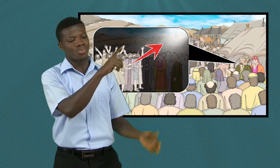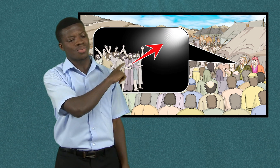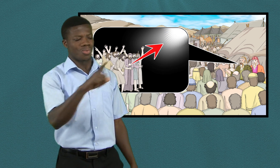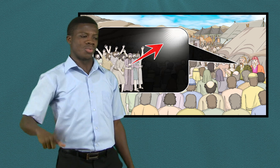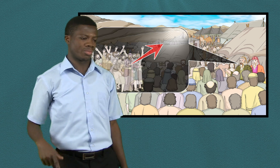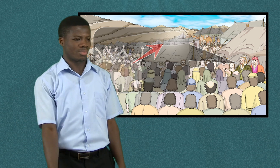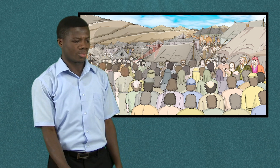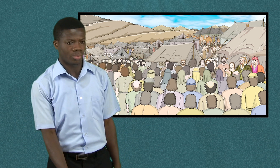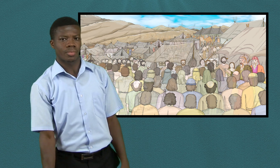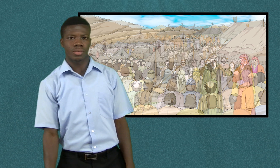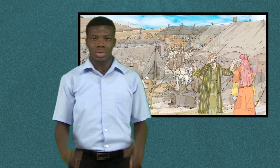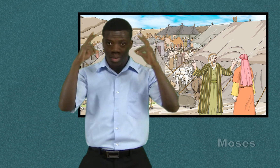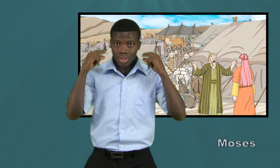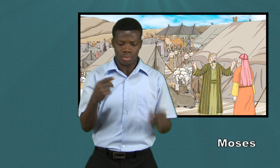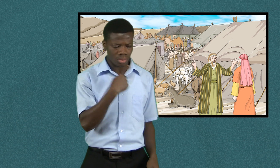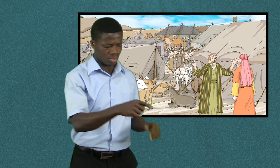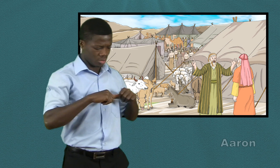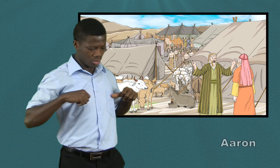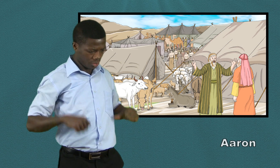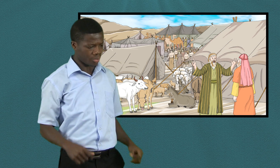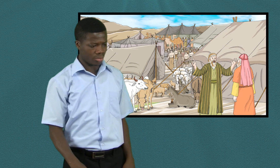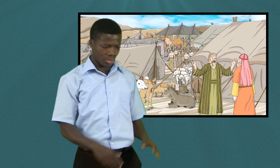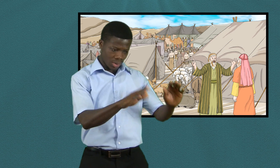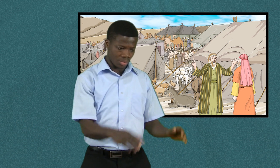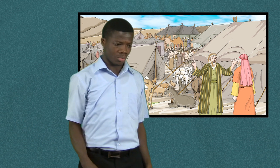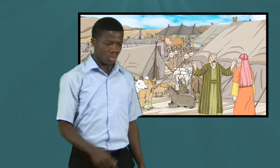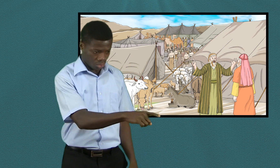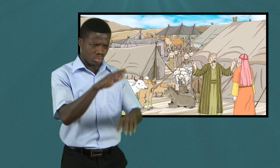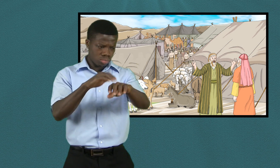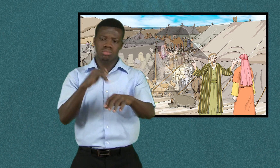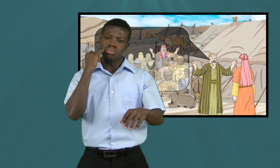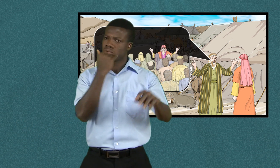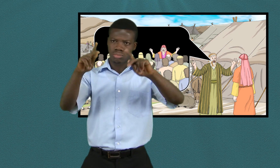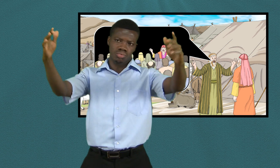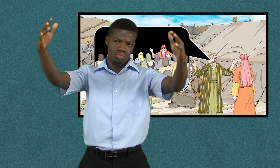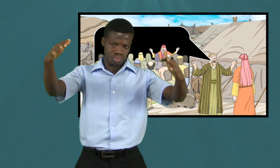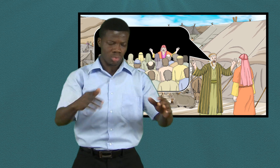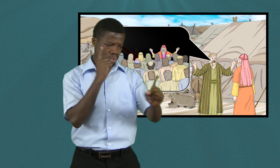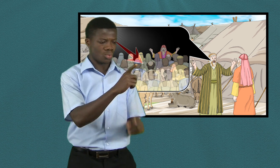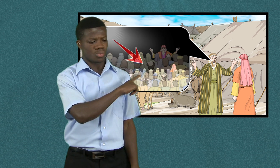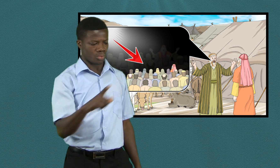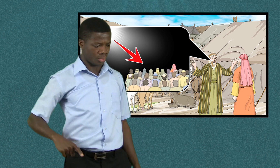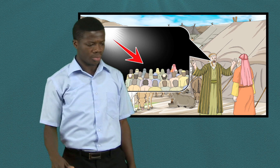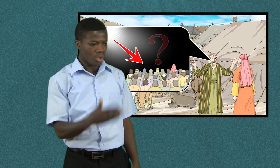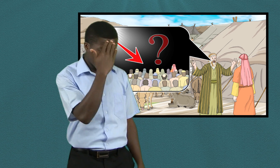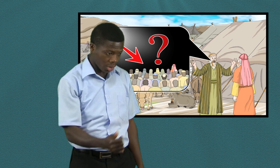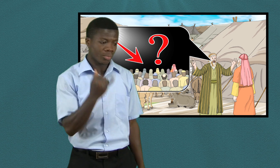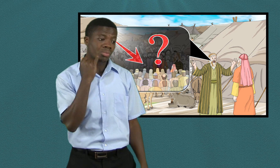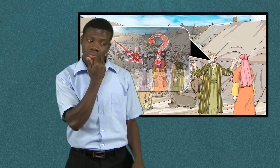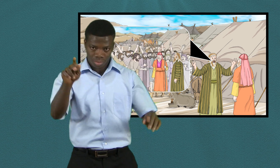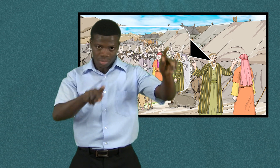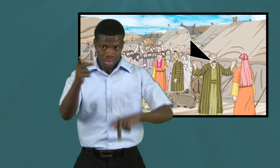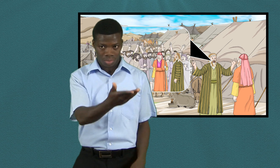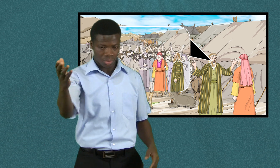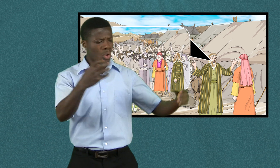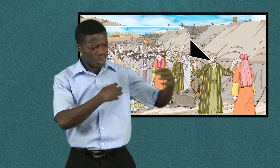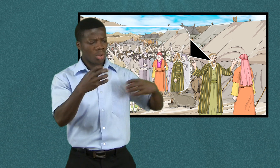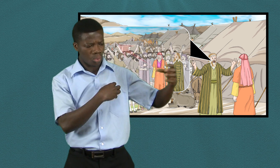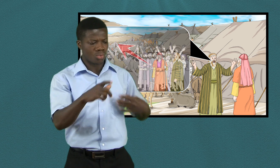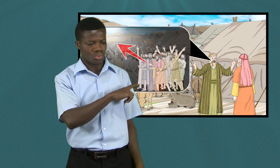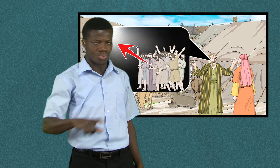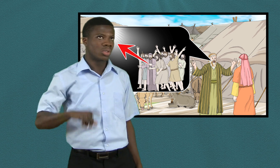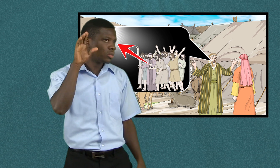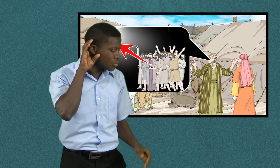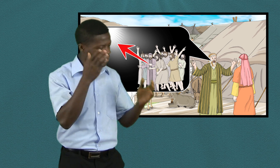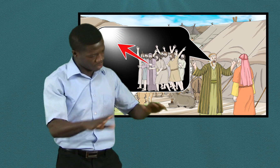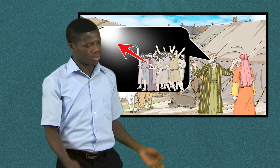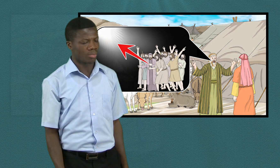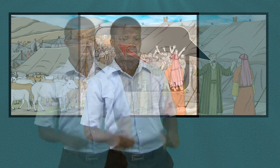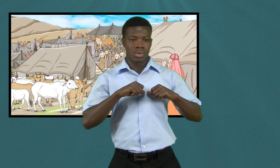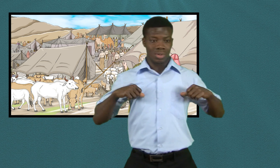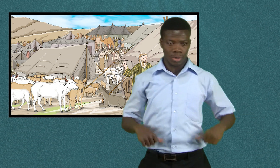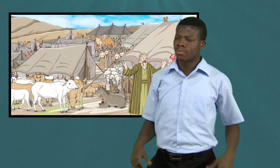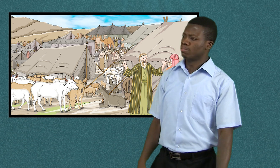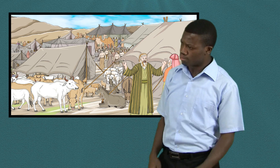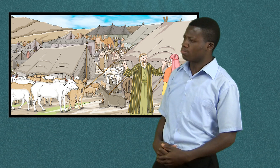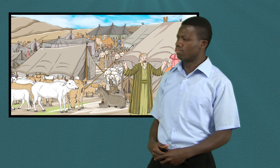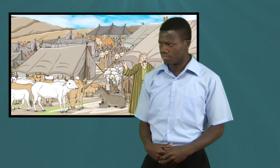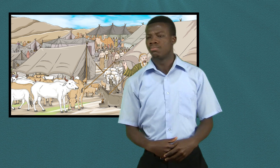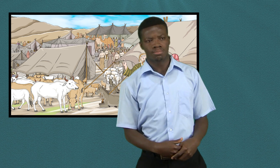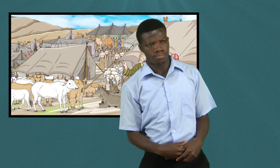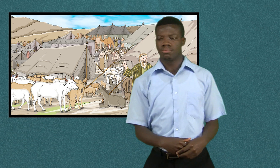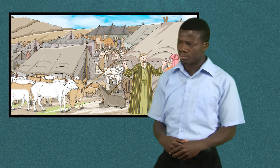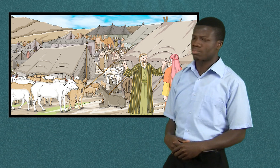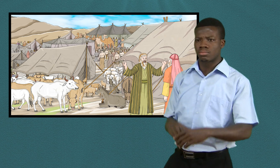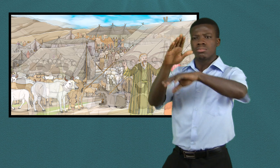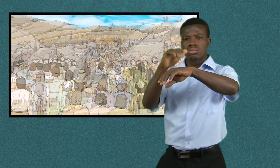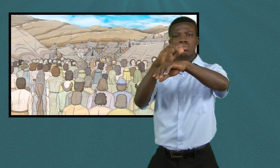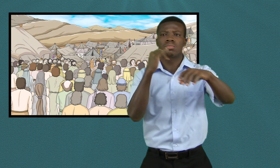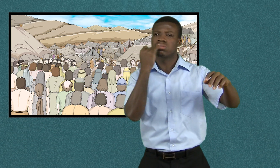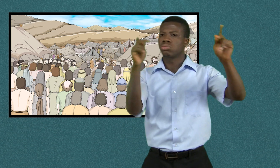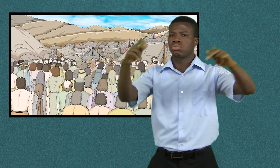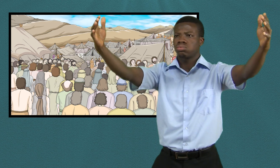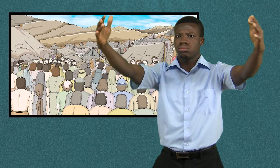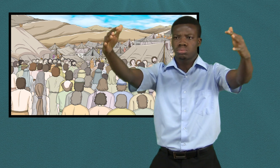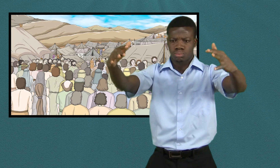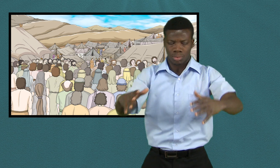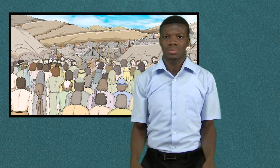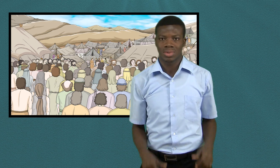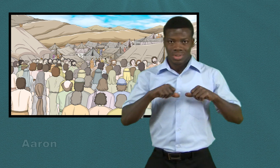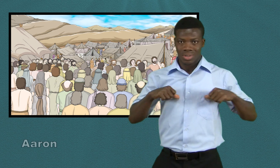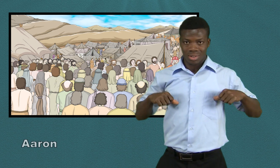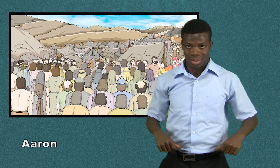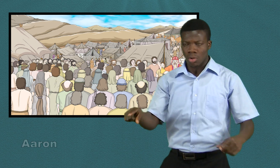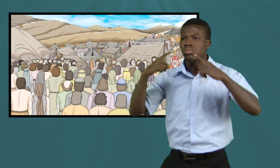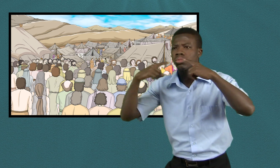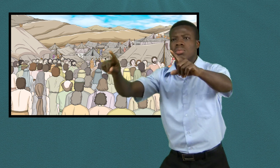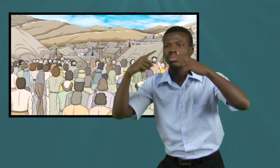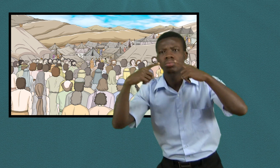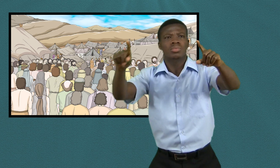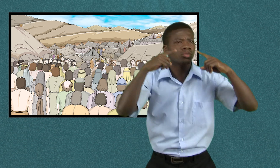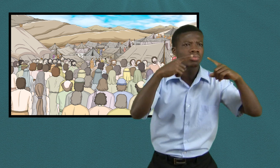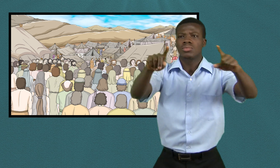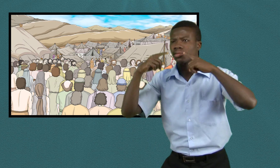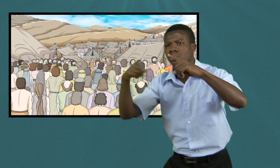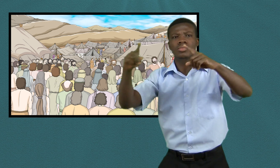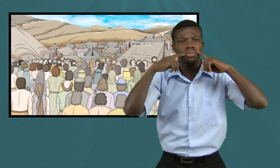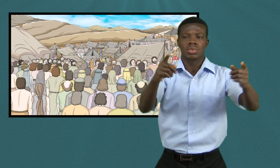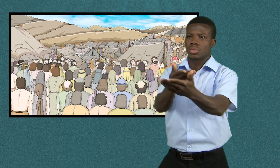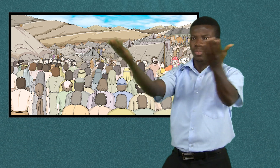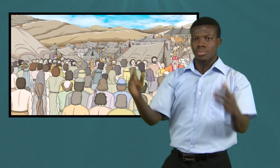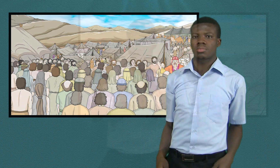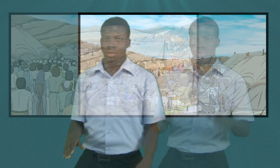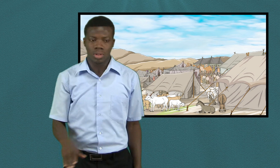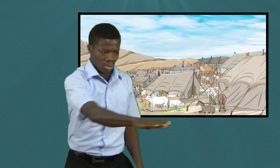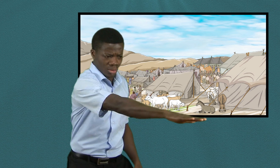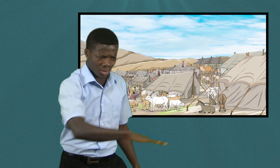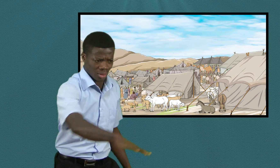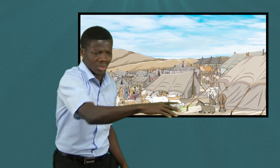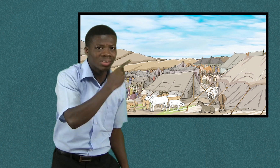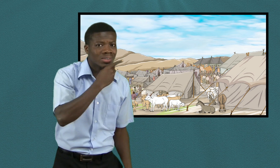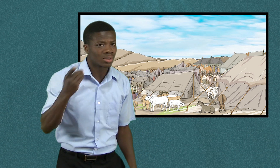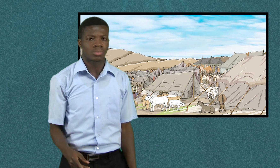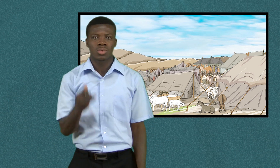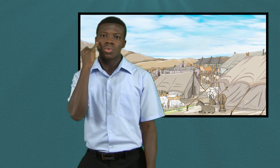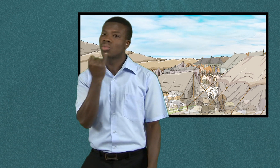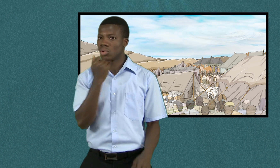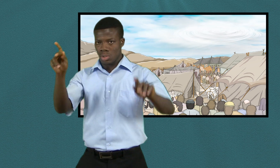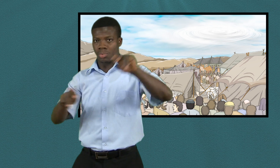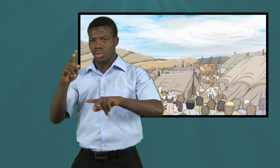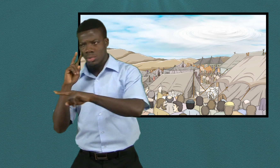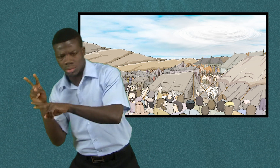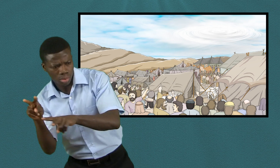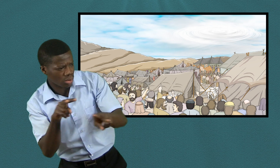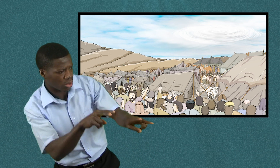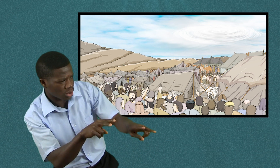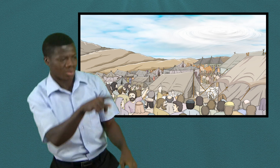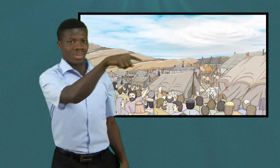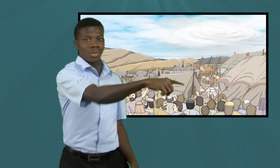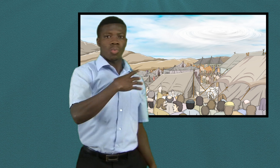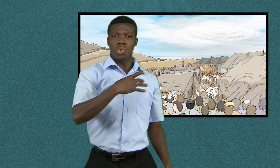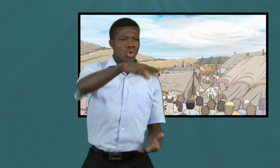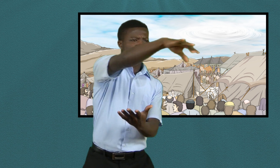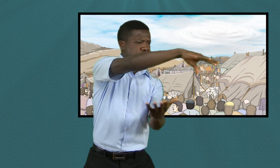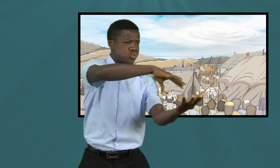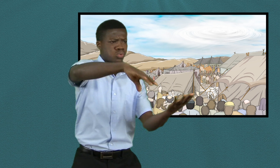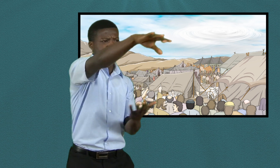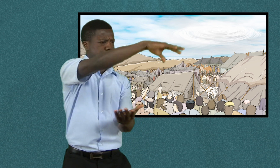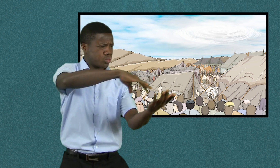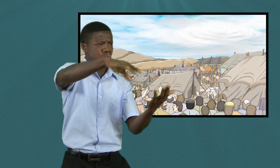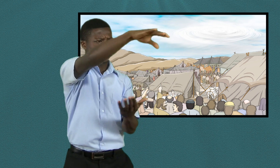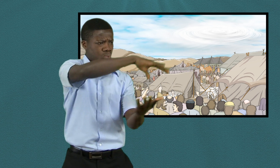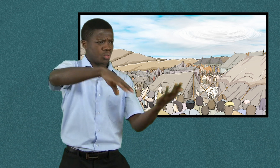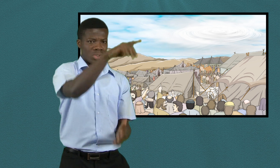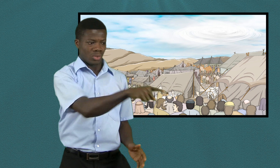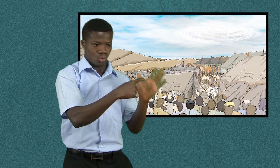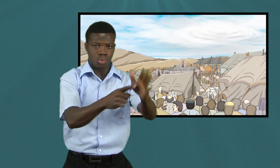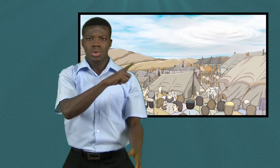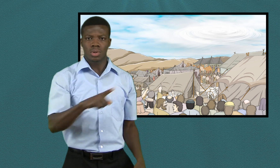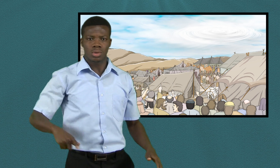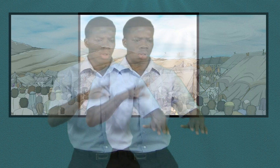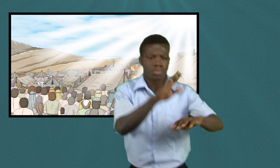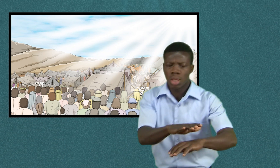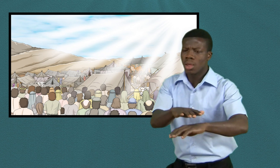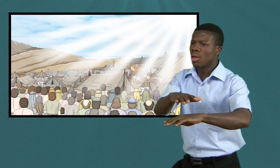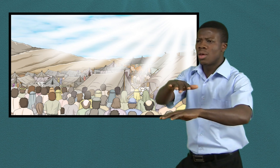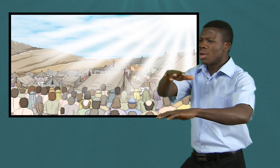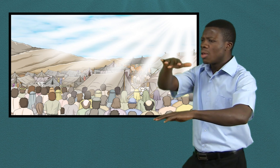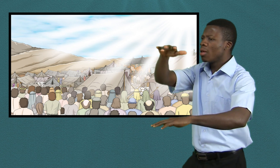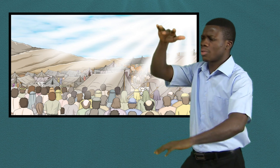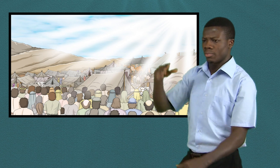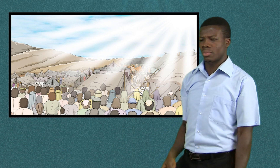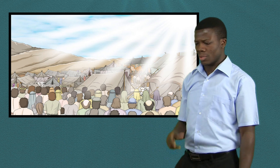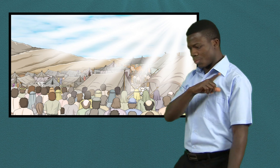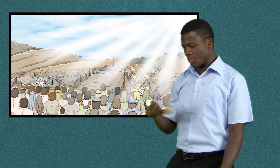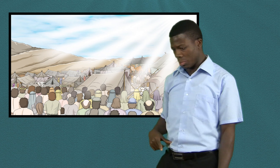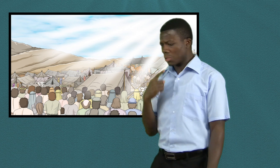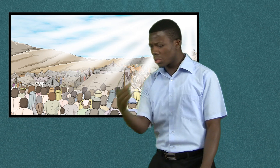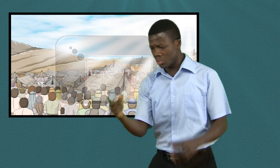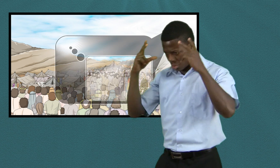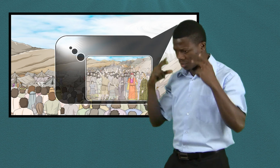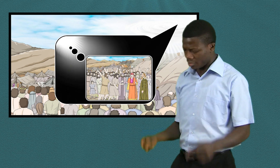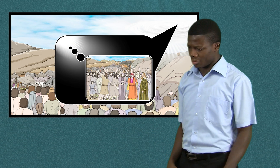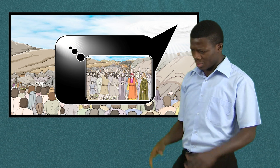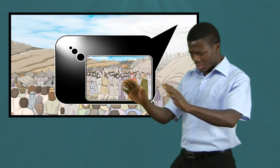Then Moses said to Aaron, “Tell the whole congregation of Israel, ‘Come before the LORD, for He has heard your grumbling.’” And as Aaron was speaking to the whole congregation of Israel, they looked toward the desert, and there in a cloud the glory of the LORD appeared.